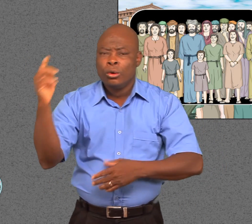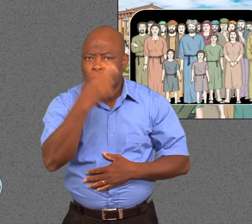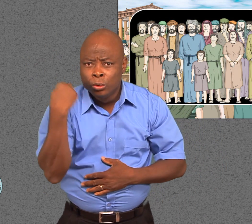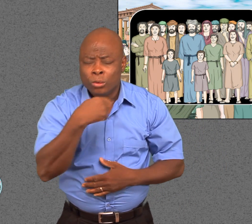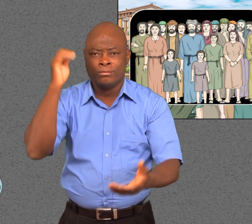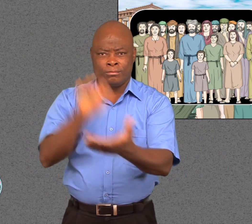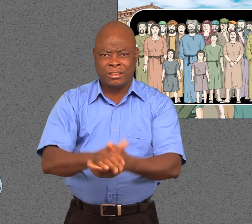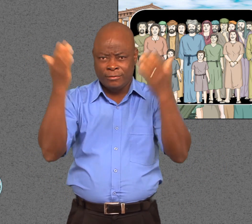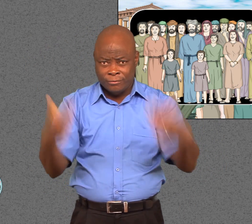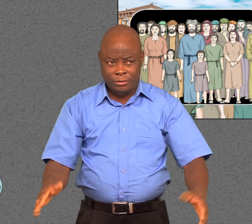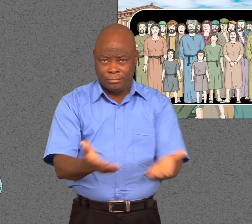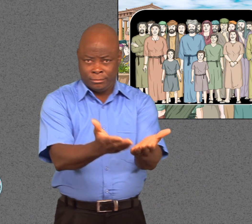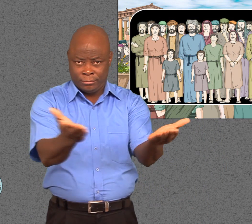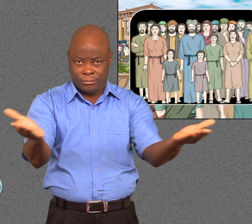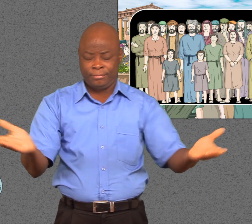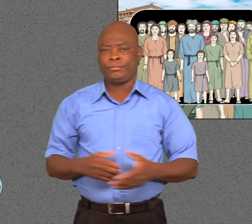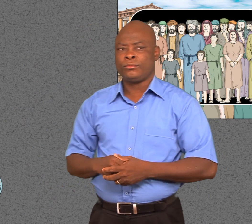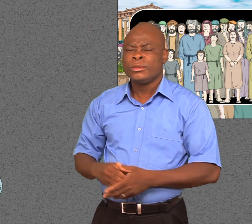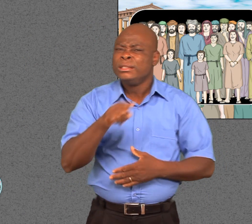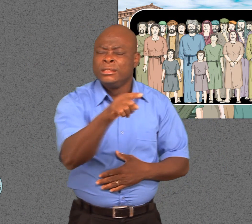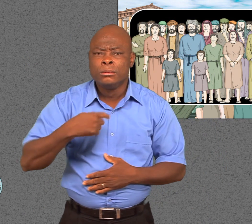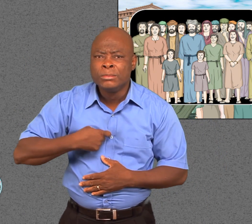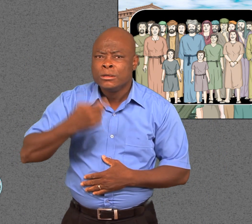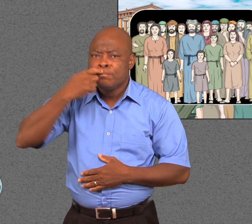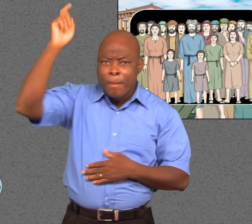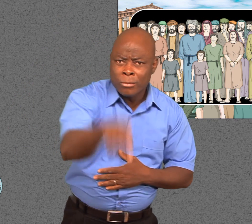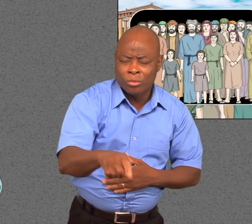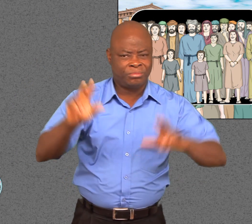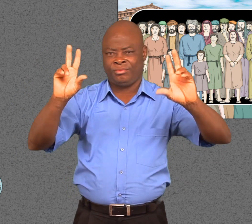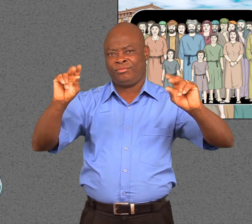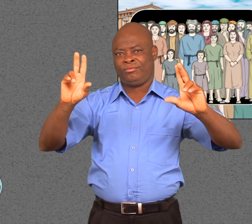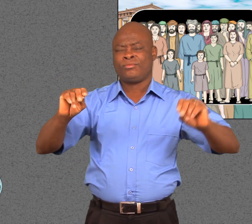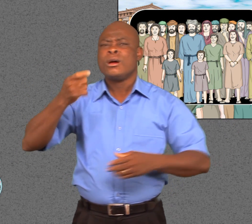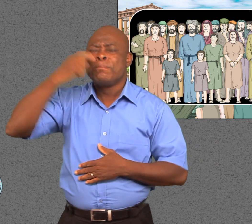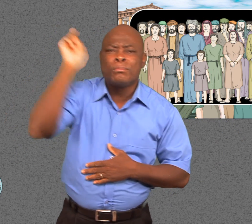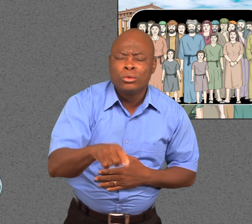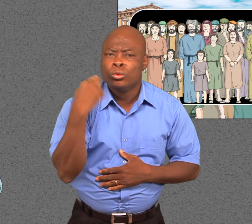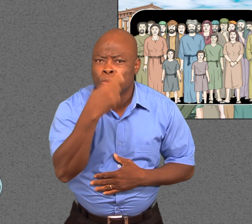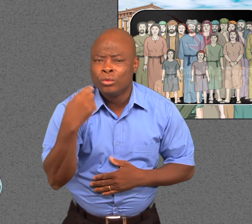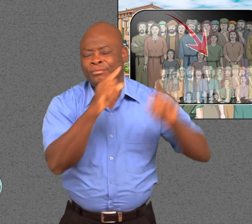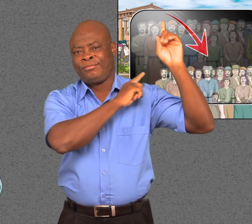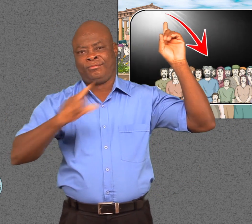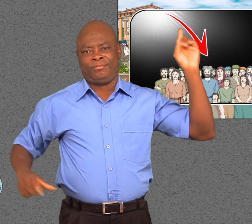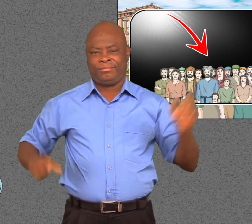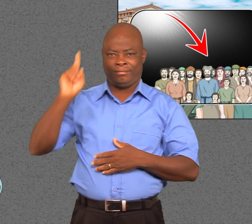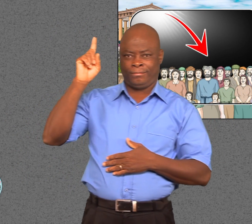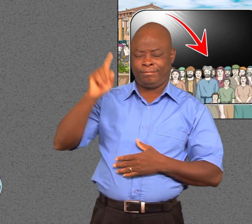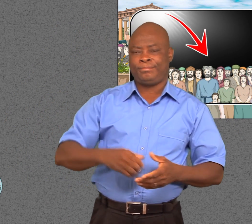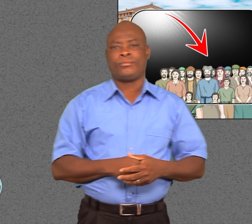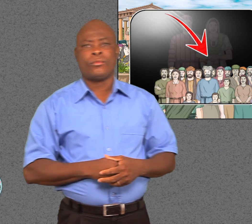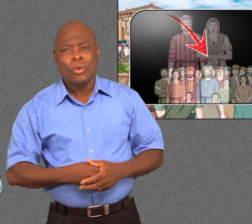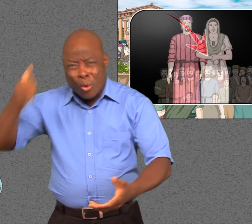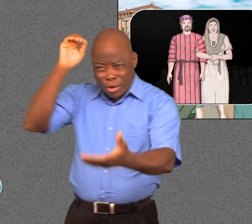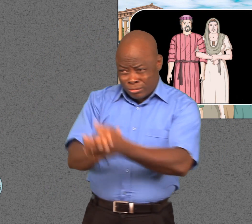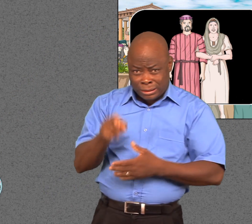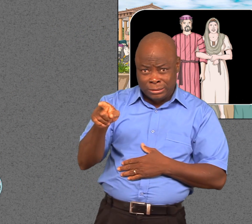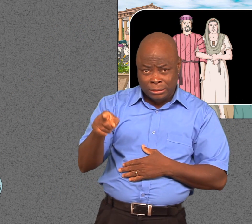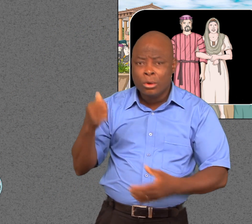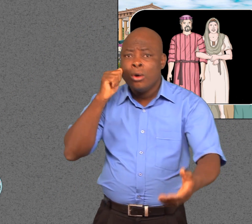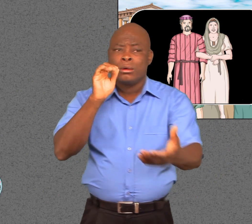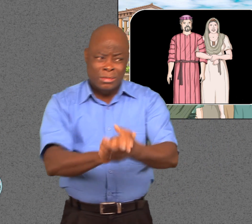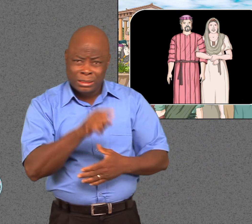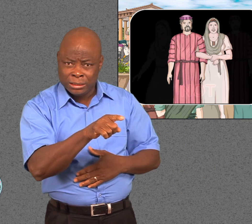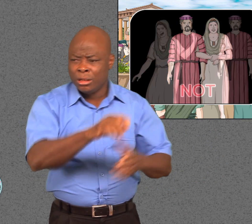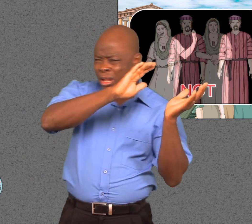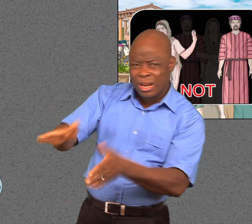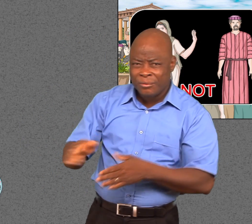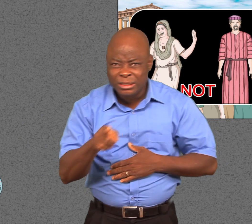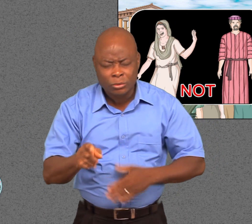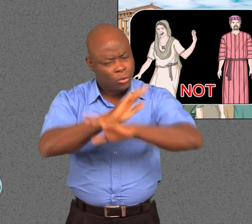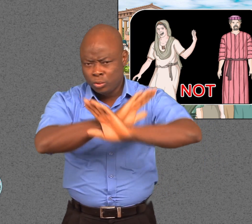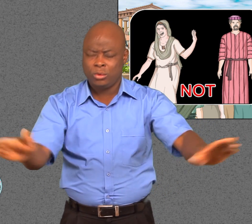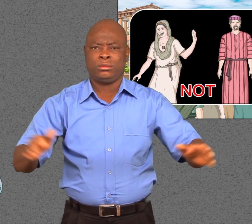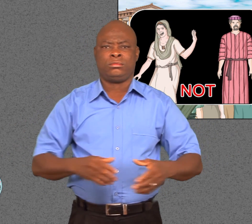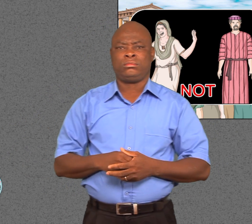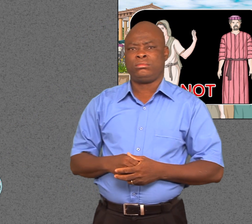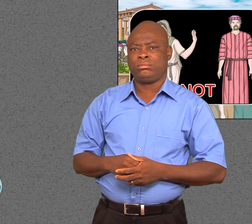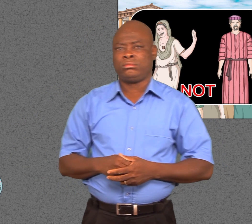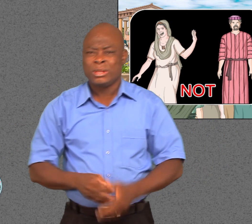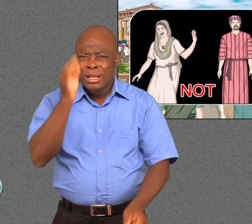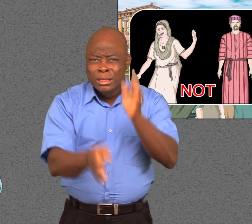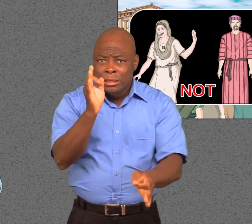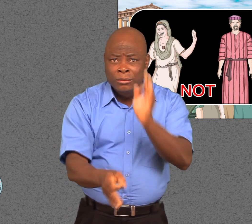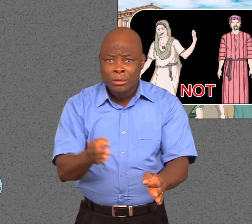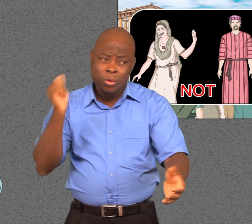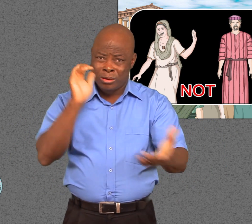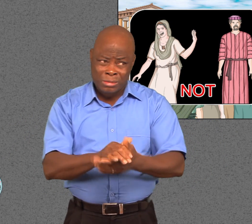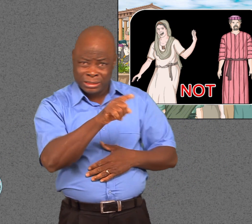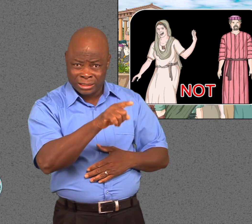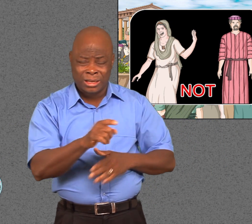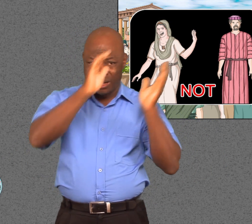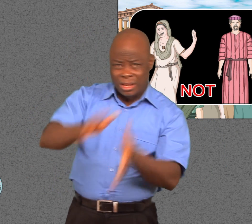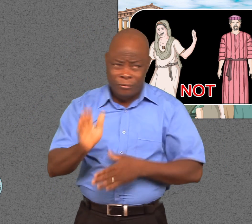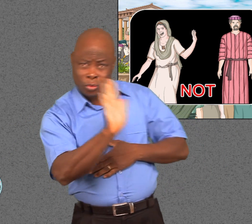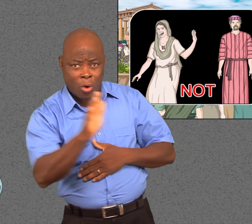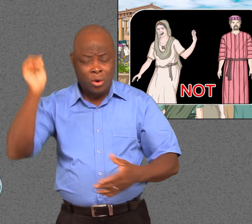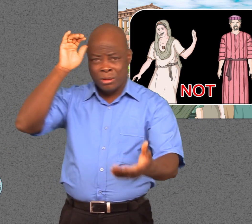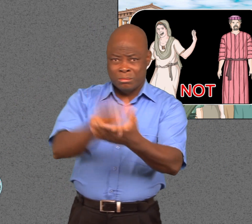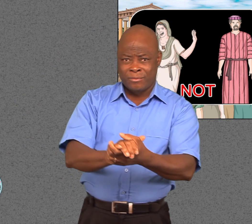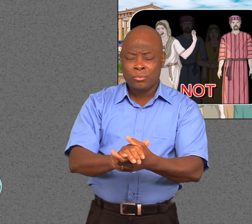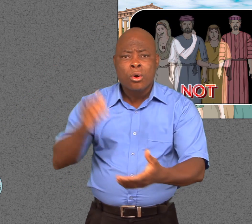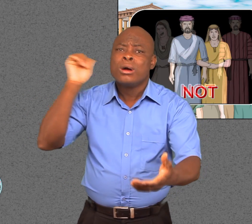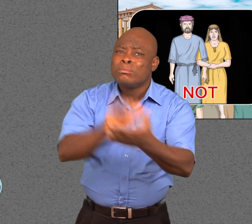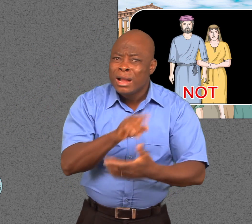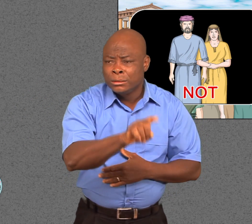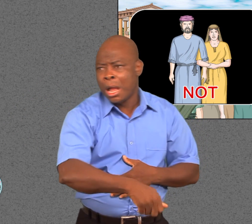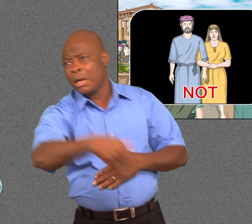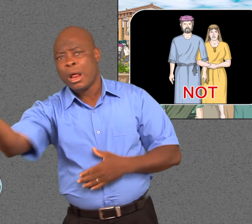To the married I give this command (not I, but the Lord): A wife must not separate from her husband.